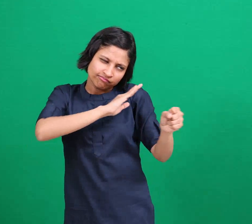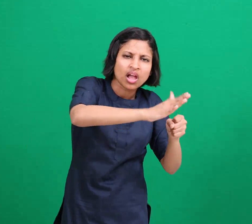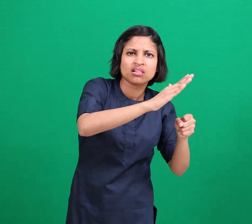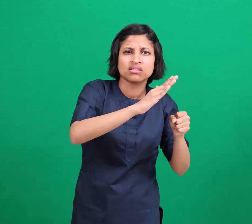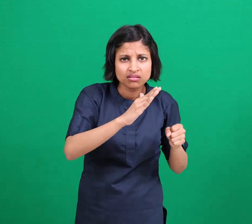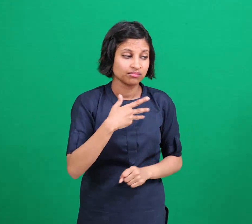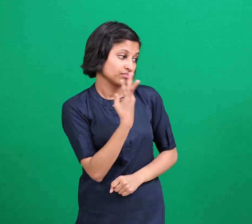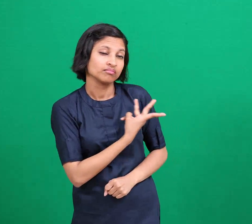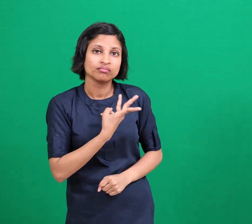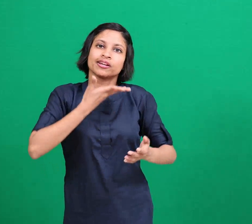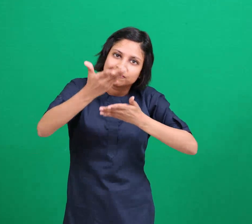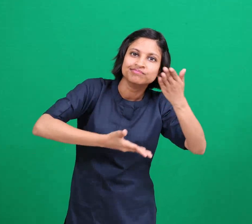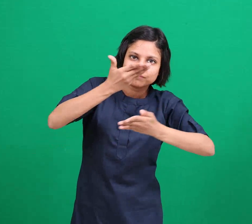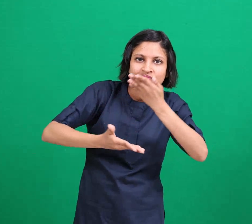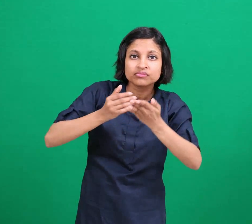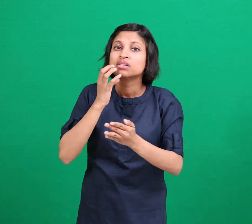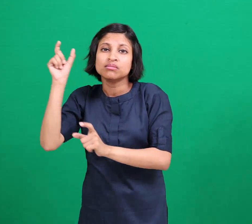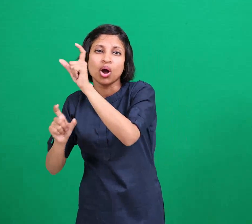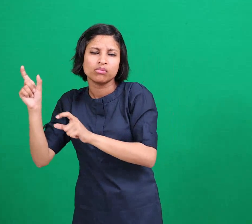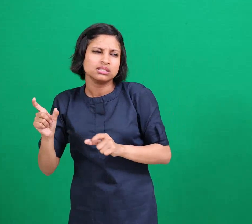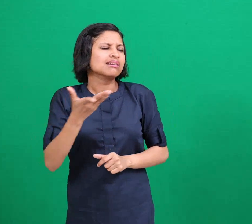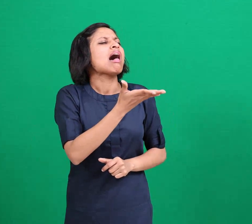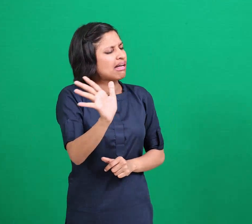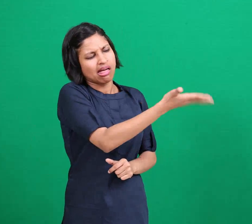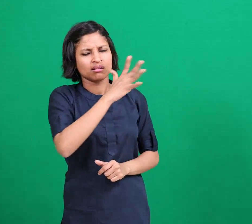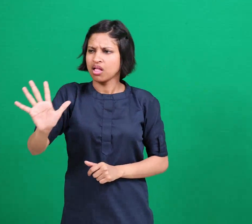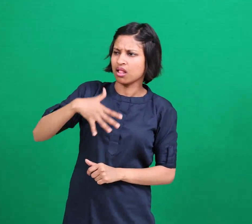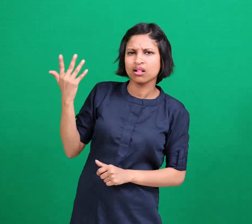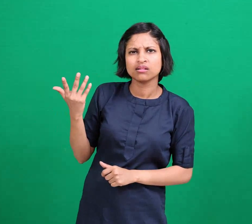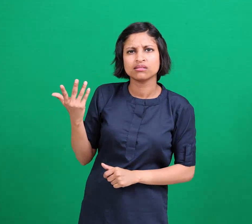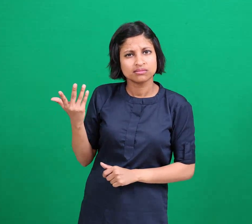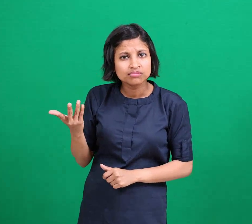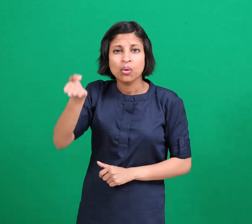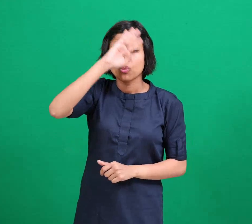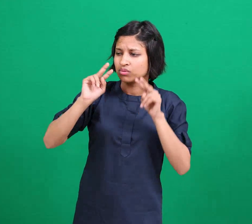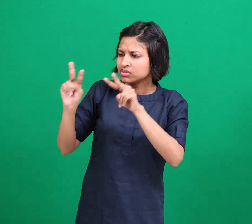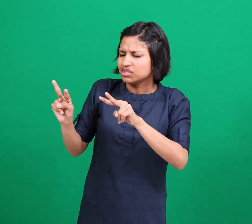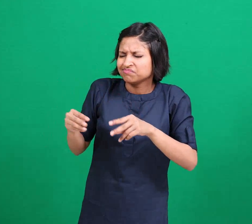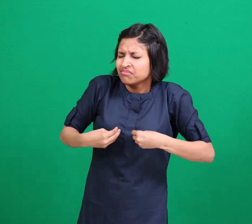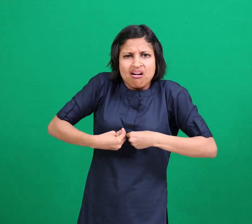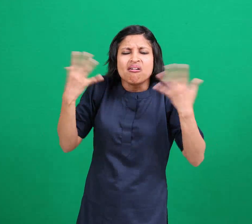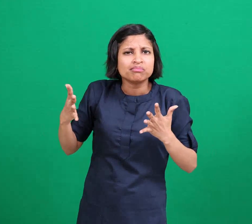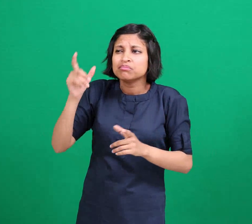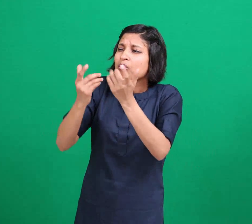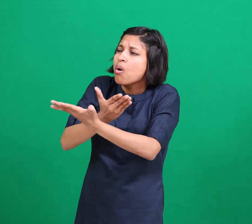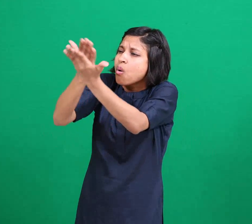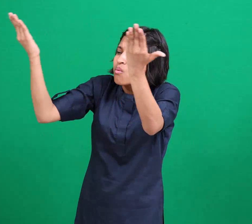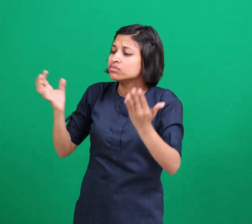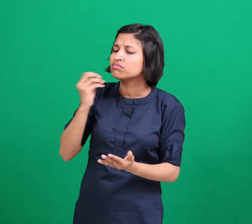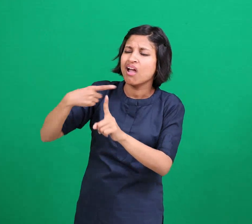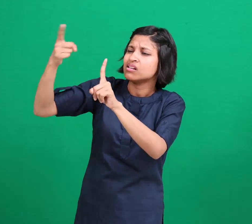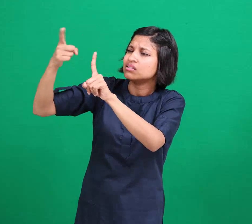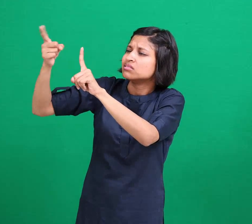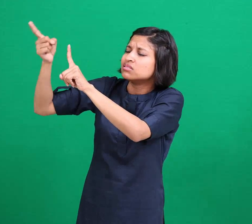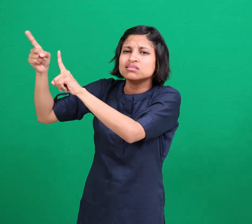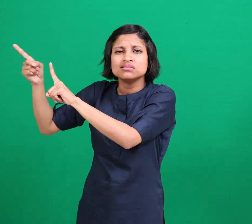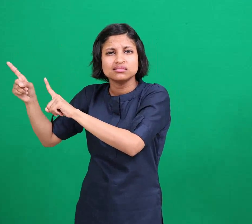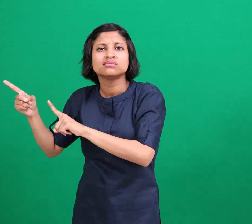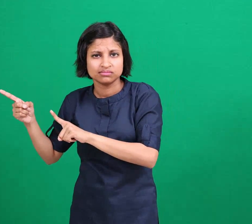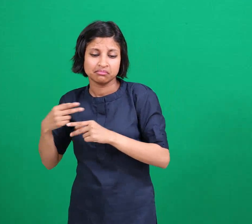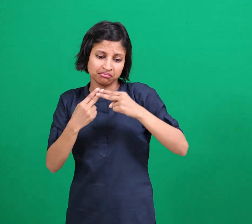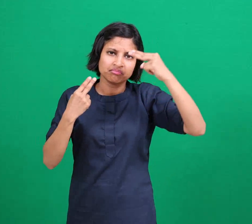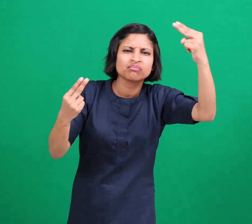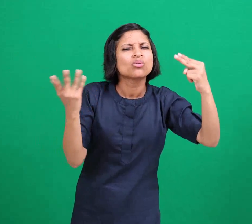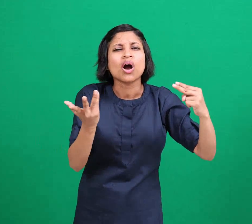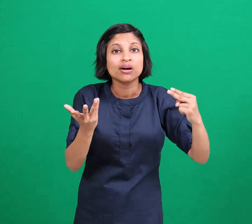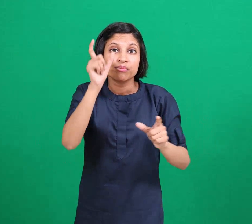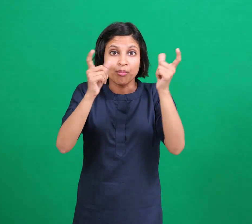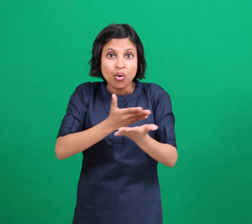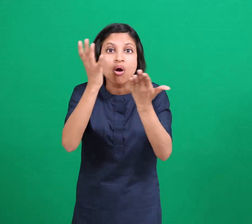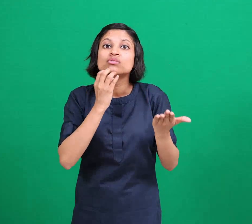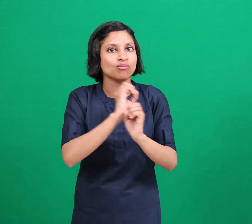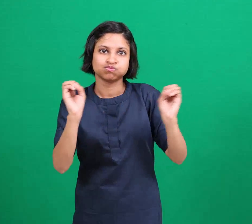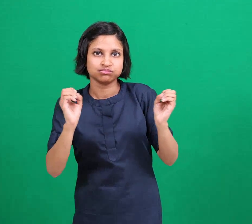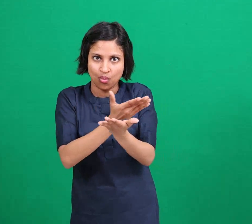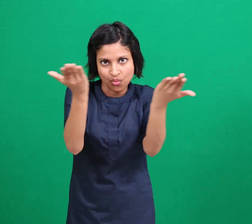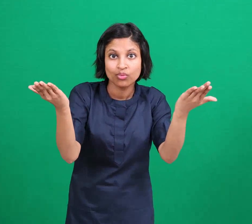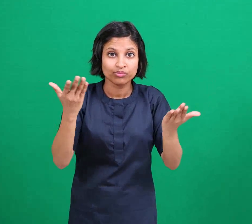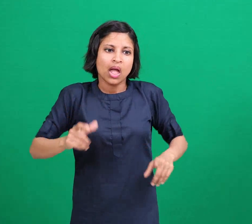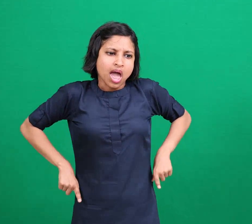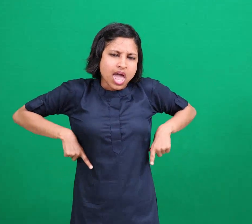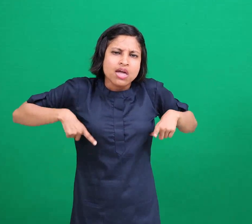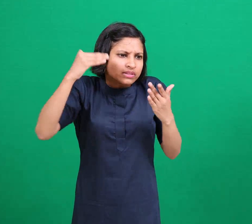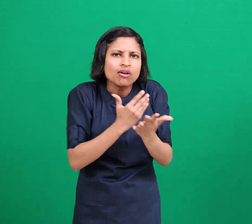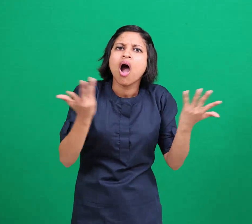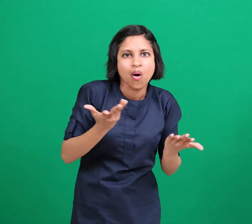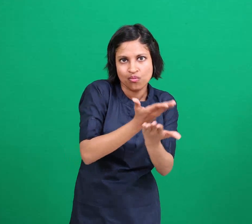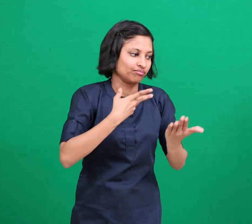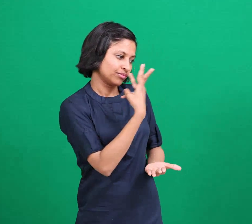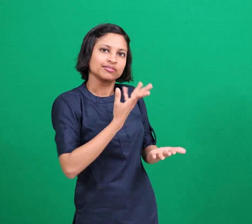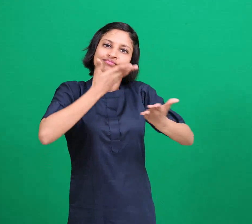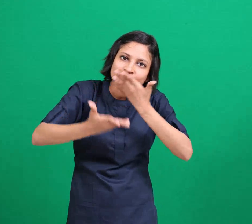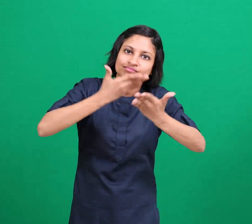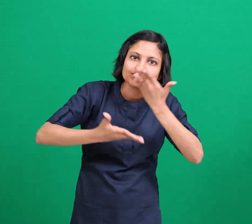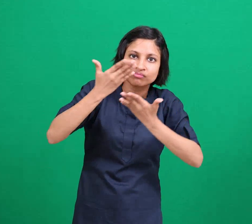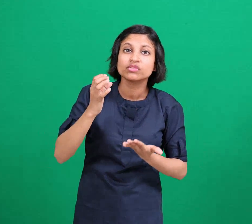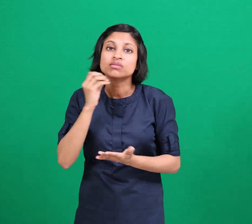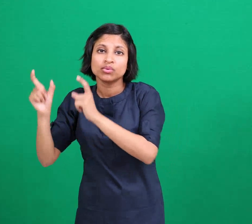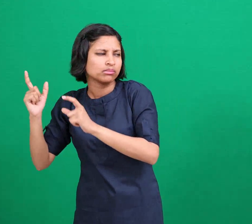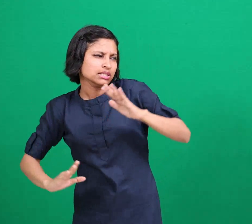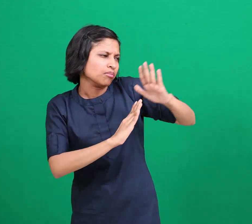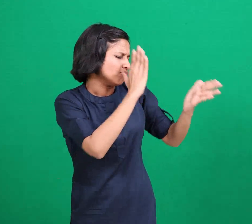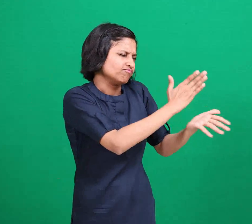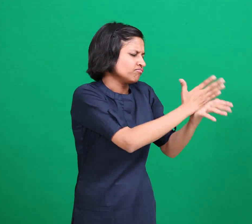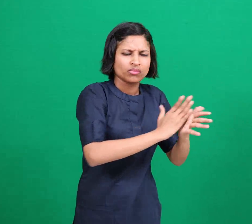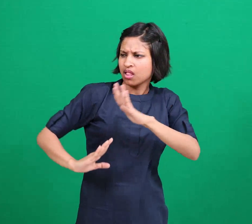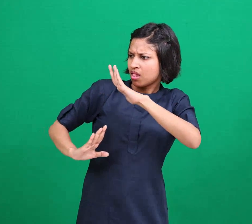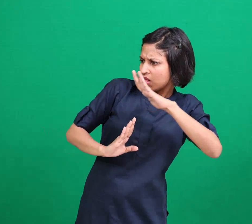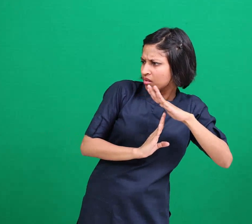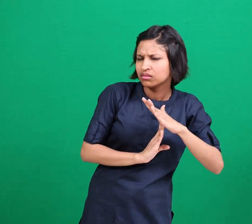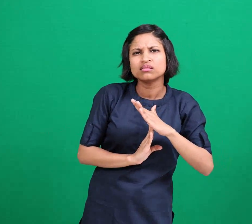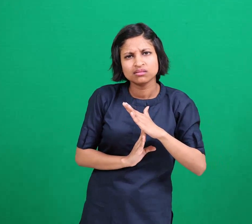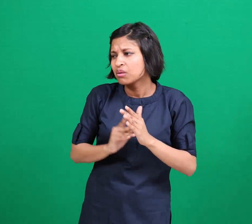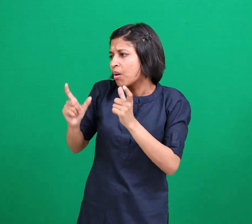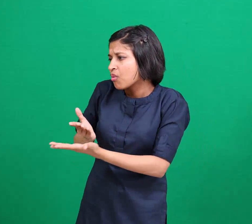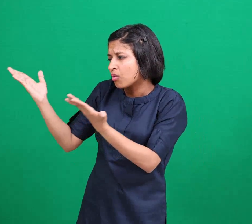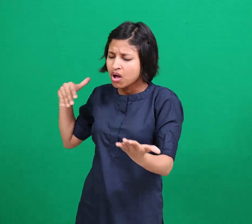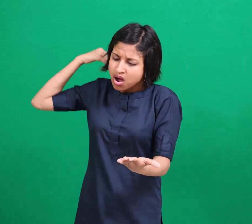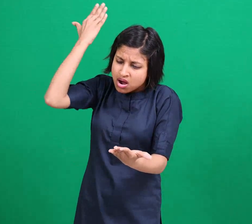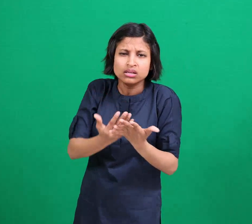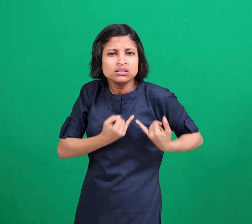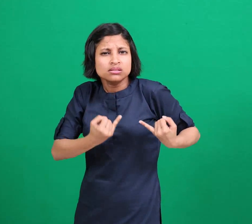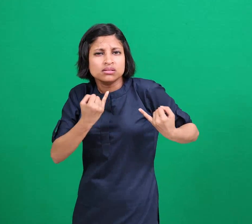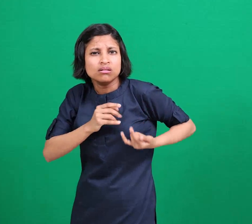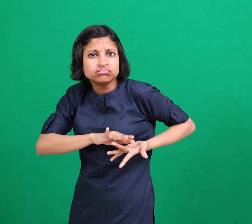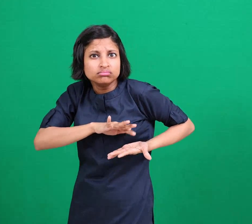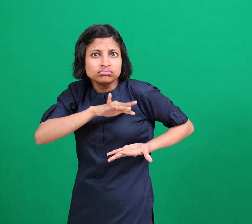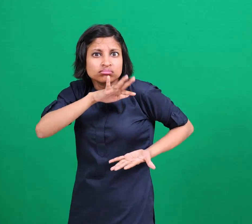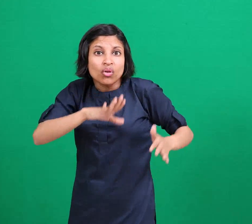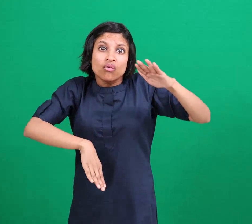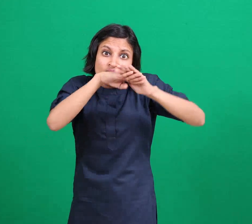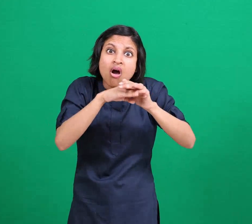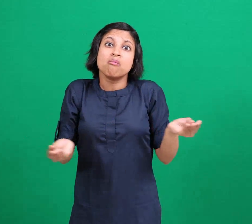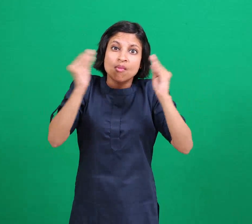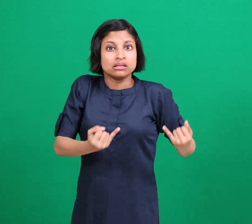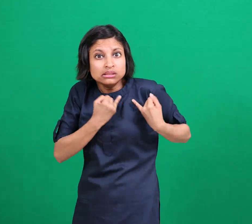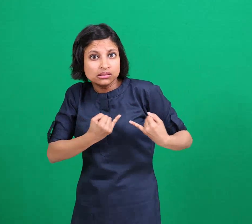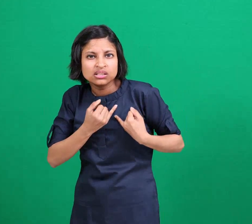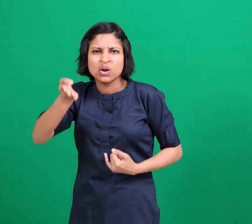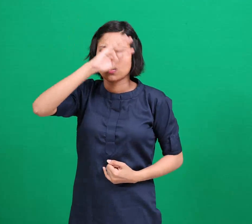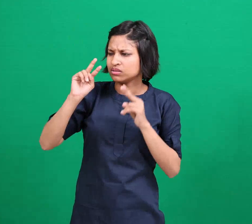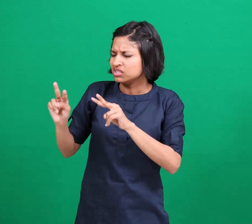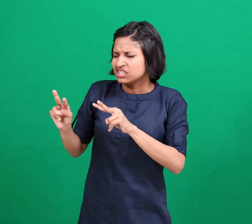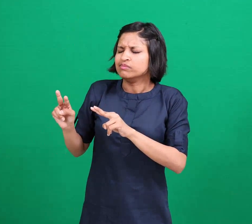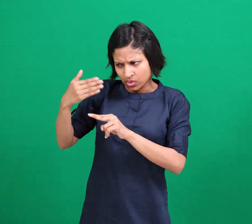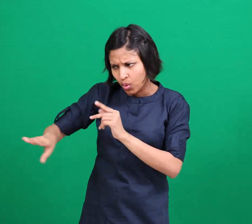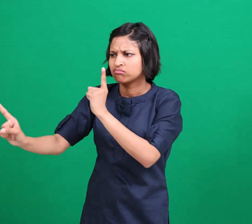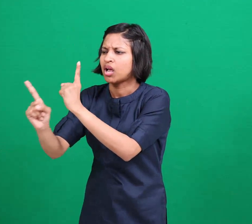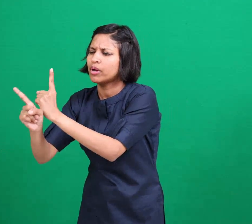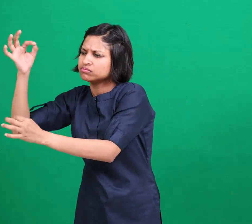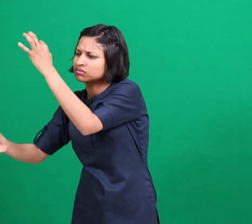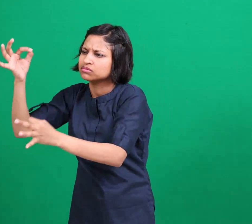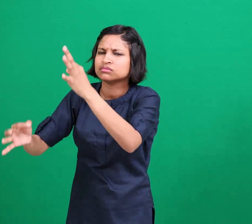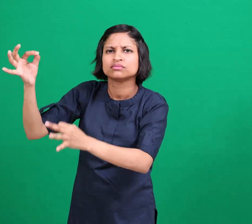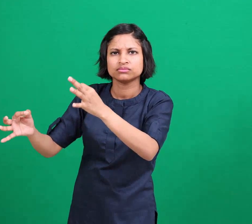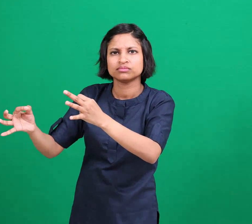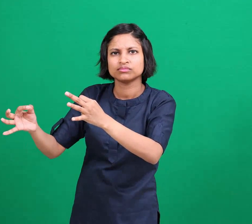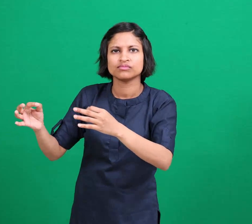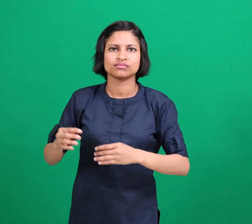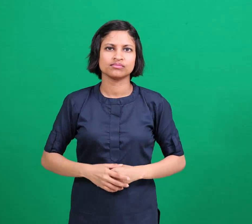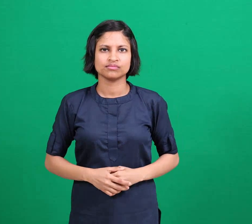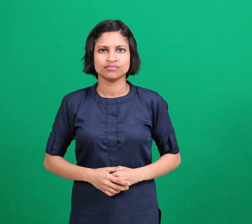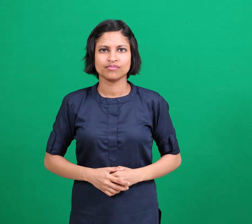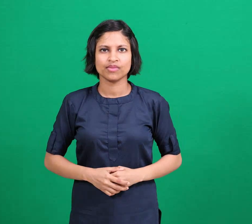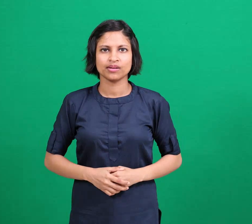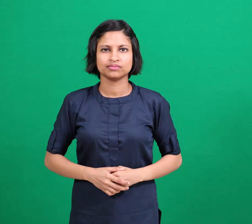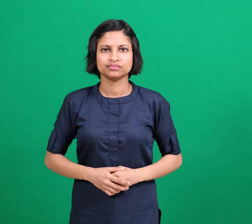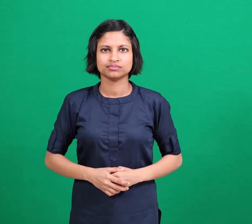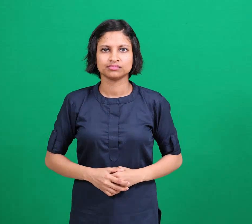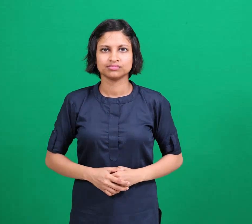They are displeasing to God and hostile to all men, hindering us from telling the Gentiles how they may be saved. As a result, they continue to heap up their sins to full capacity; the utmost wrath has come upon them.